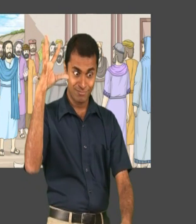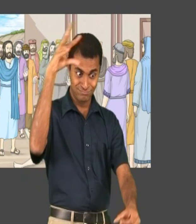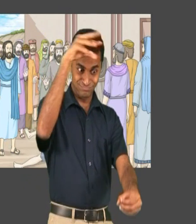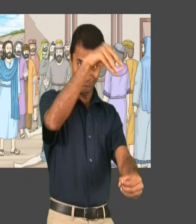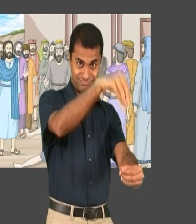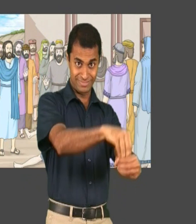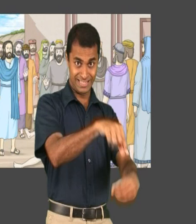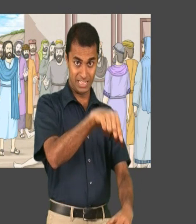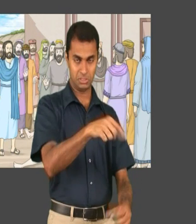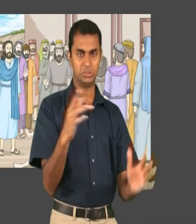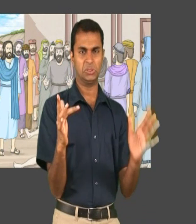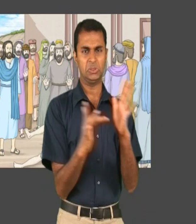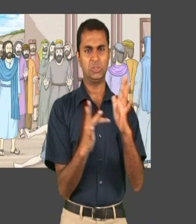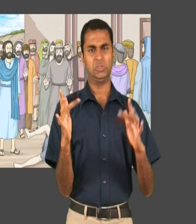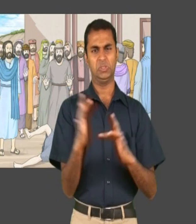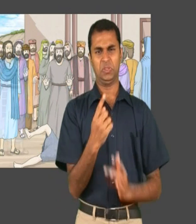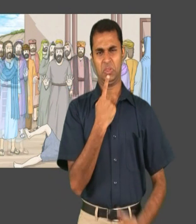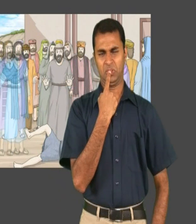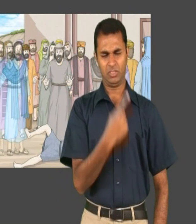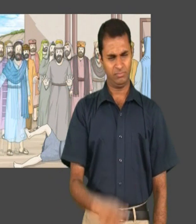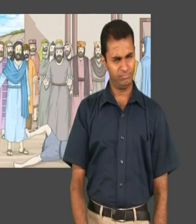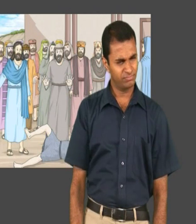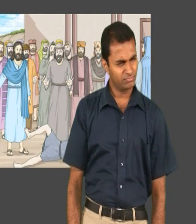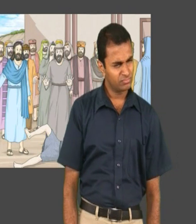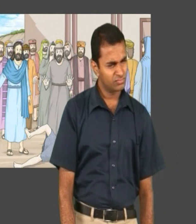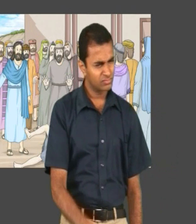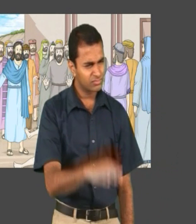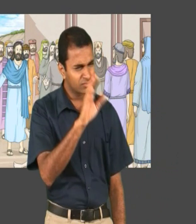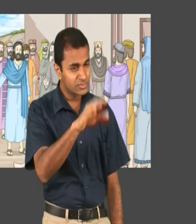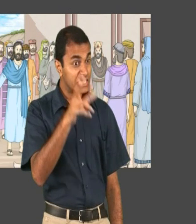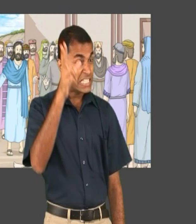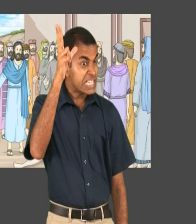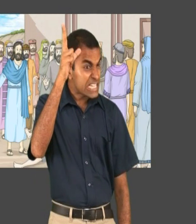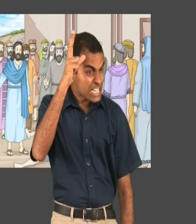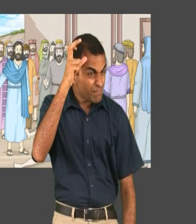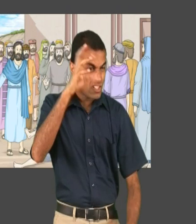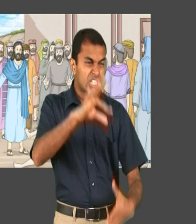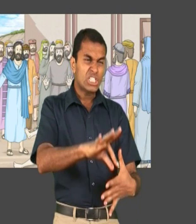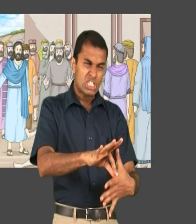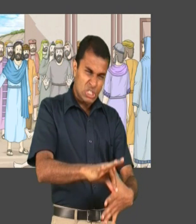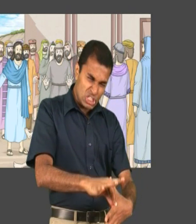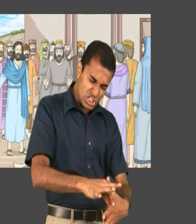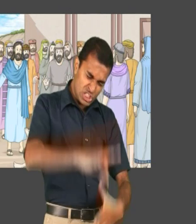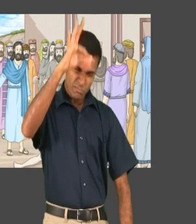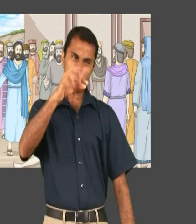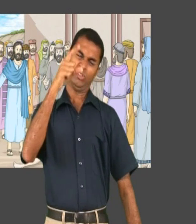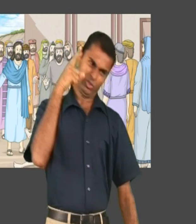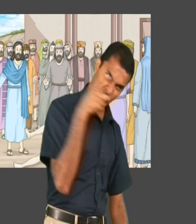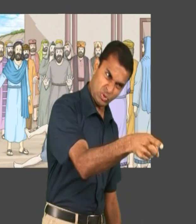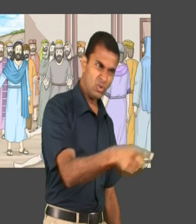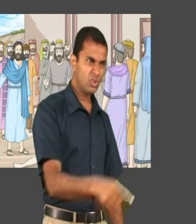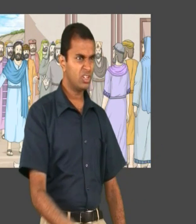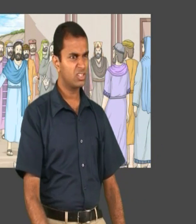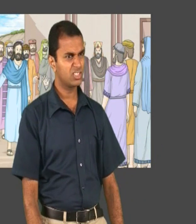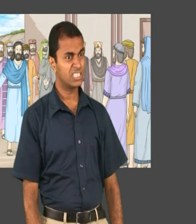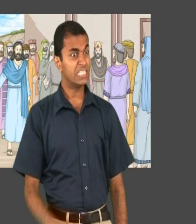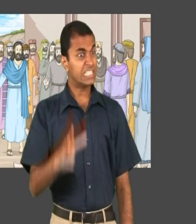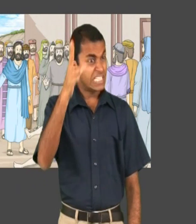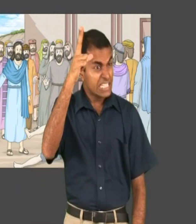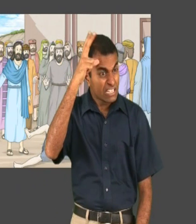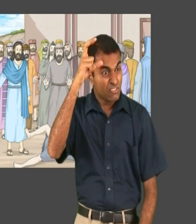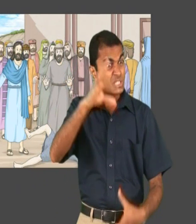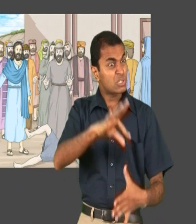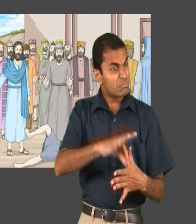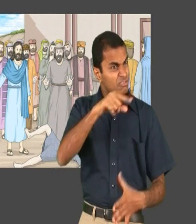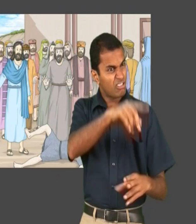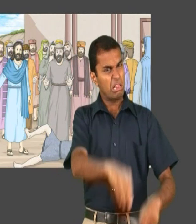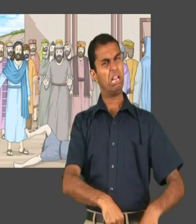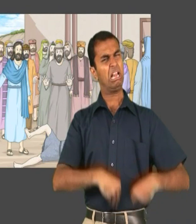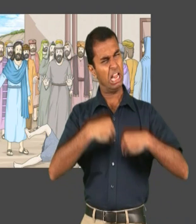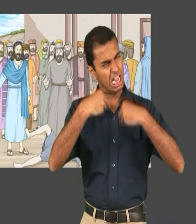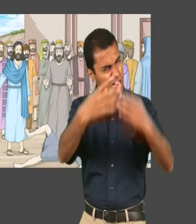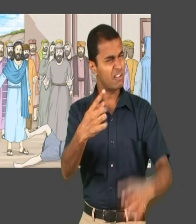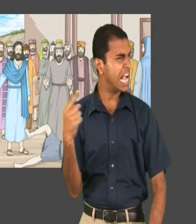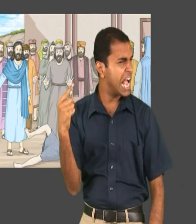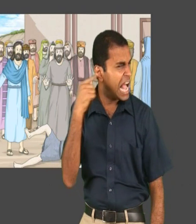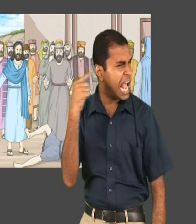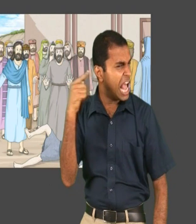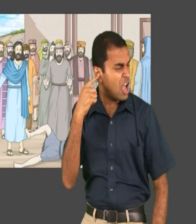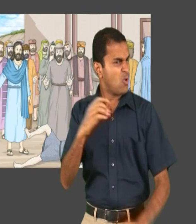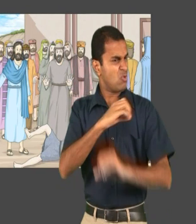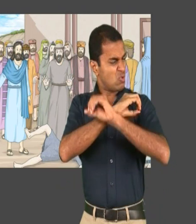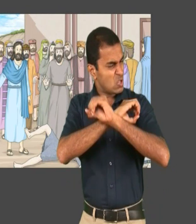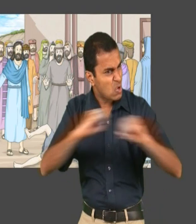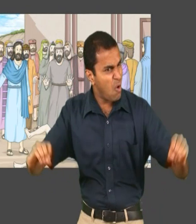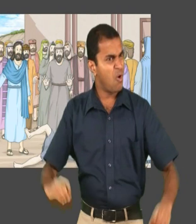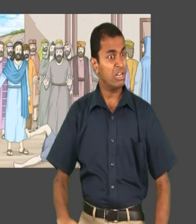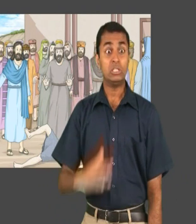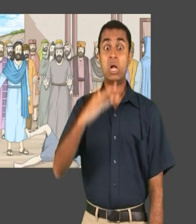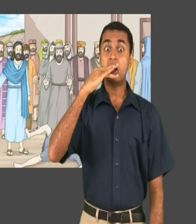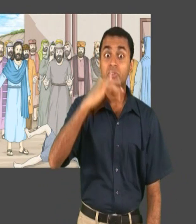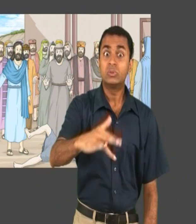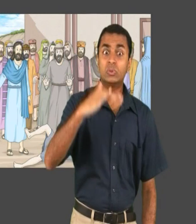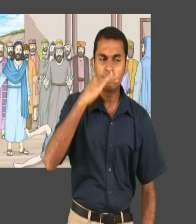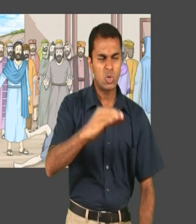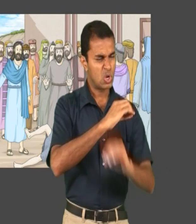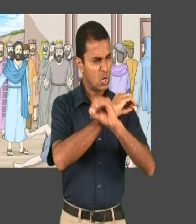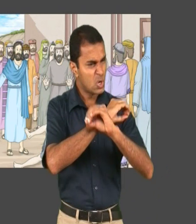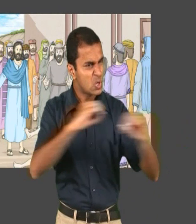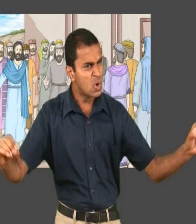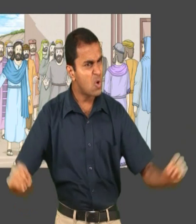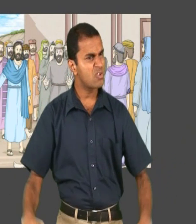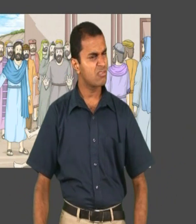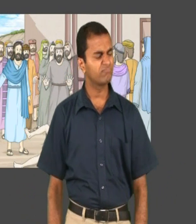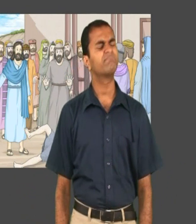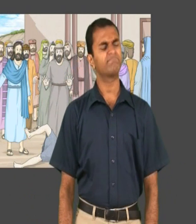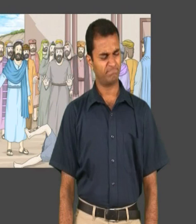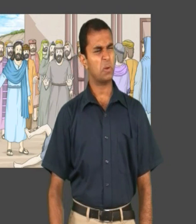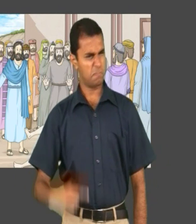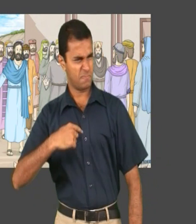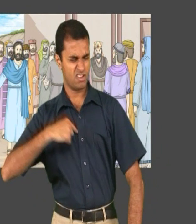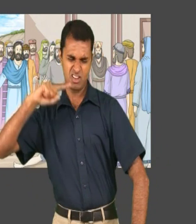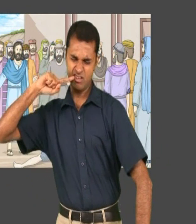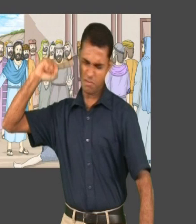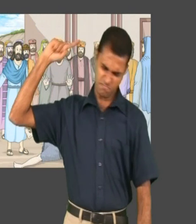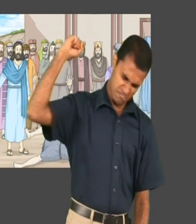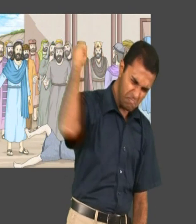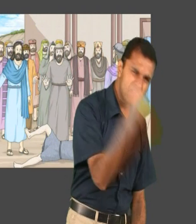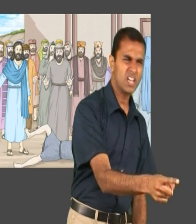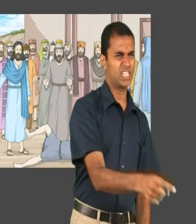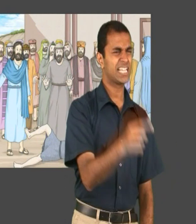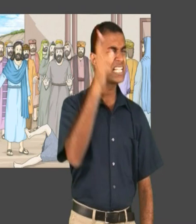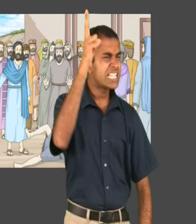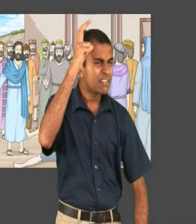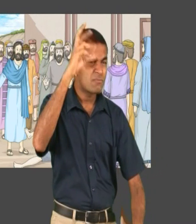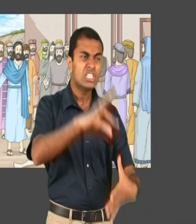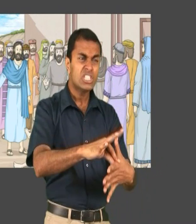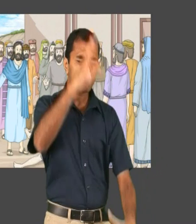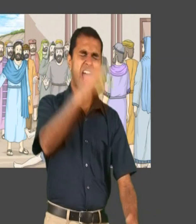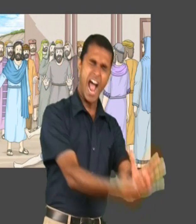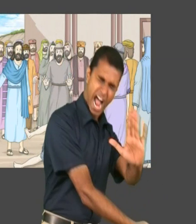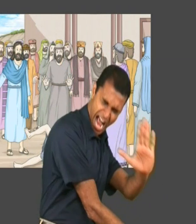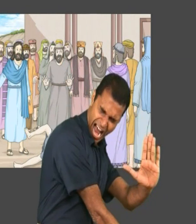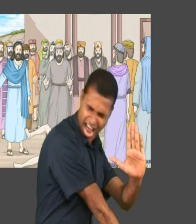When Jesus saw that a crowd had come running, He rebuked the unclean spirit.